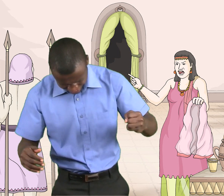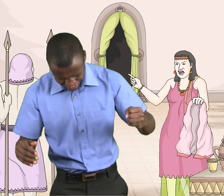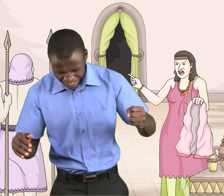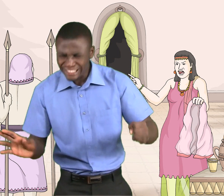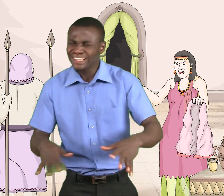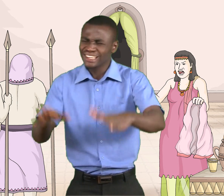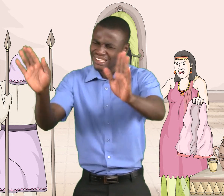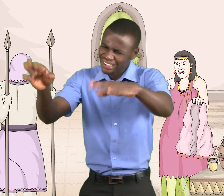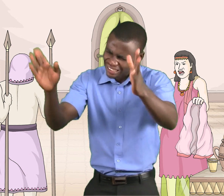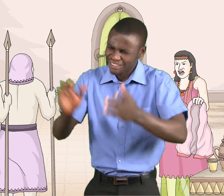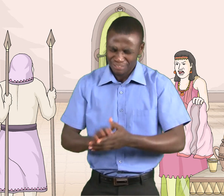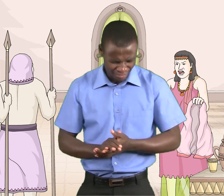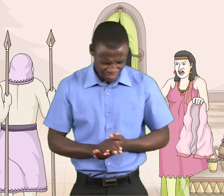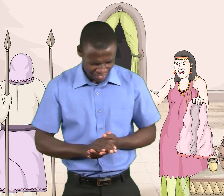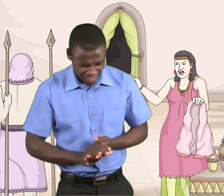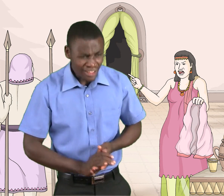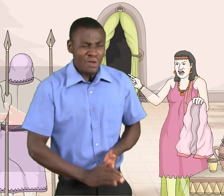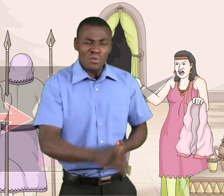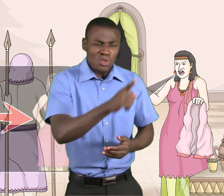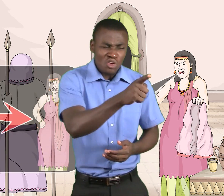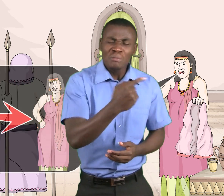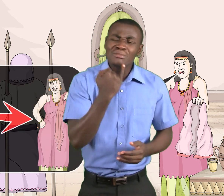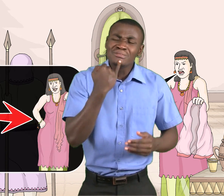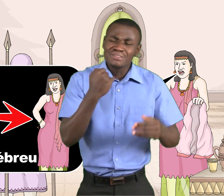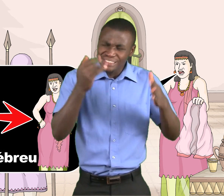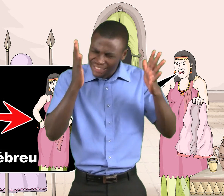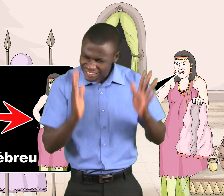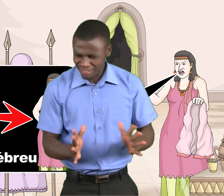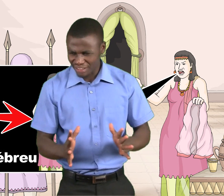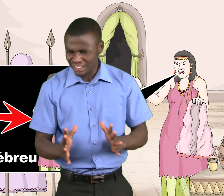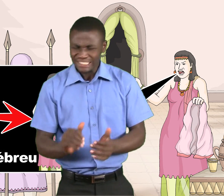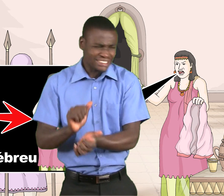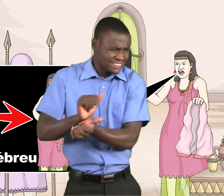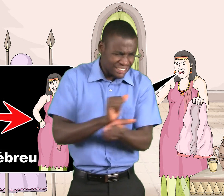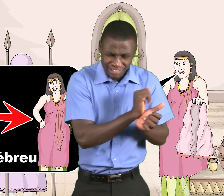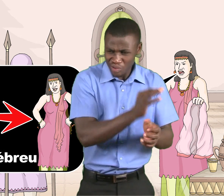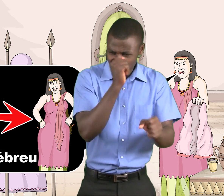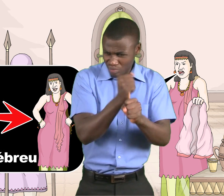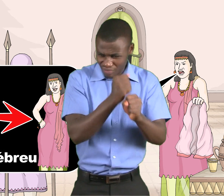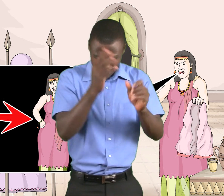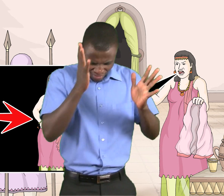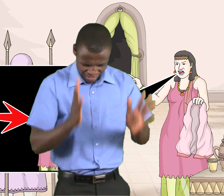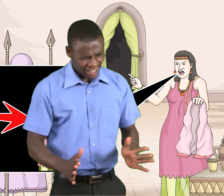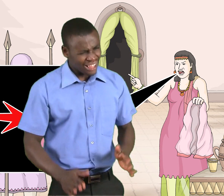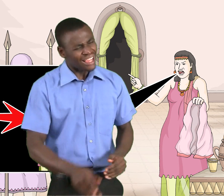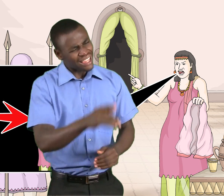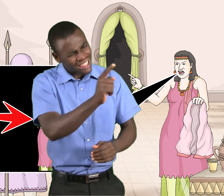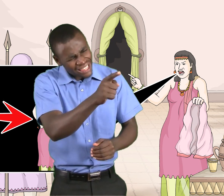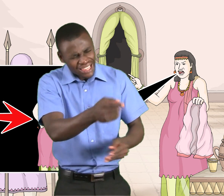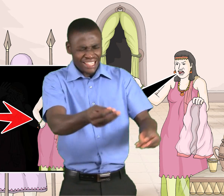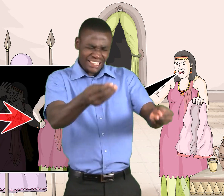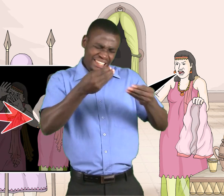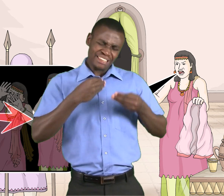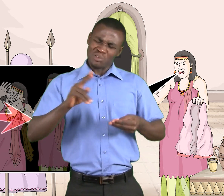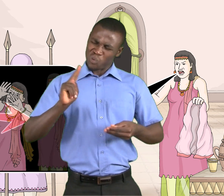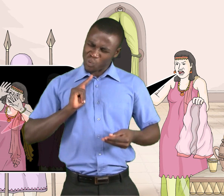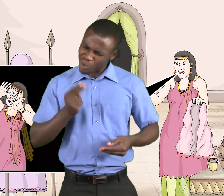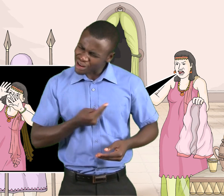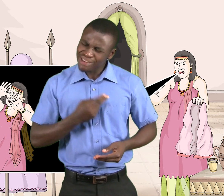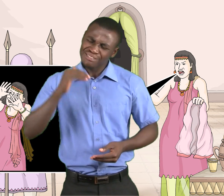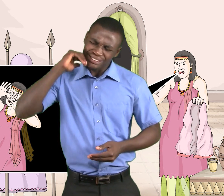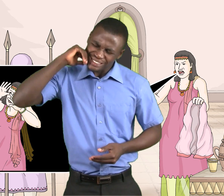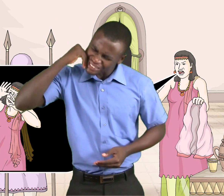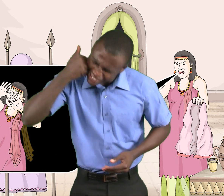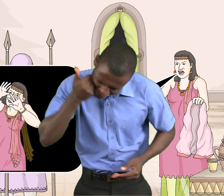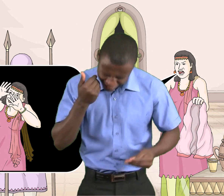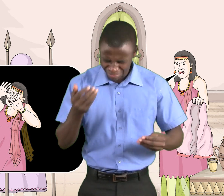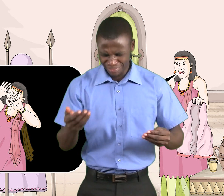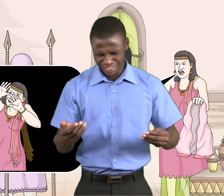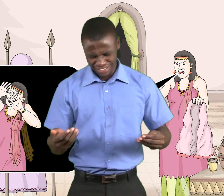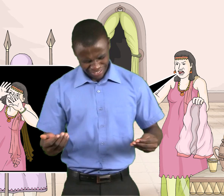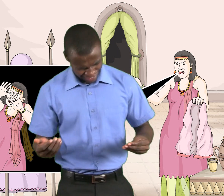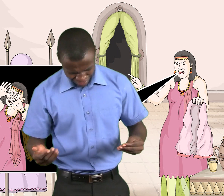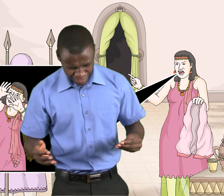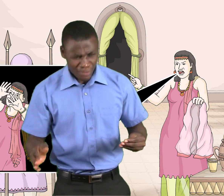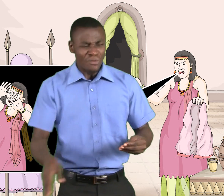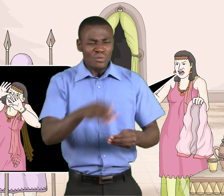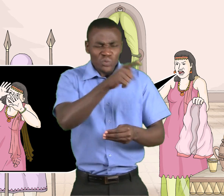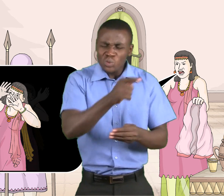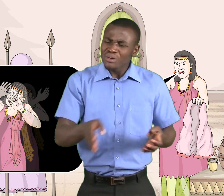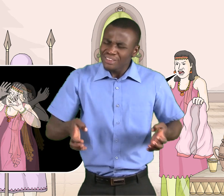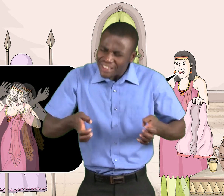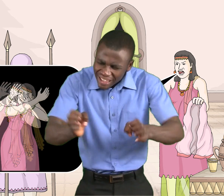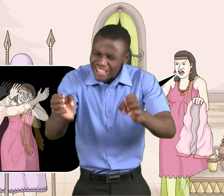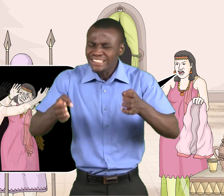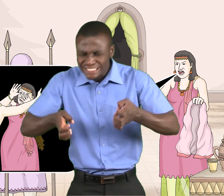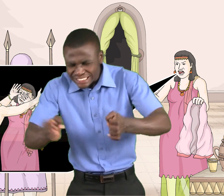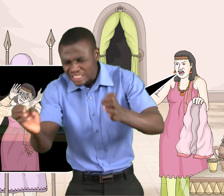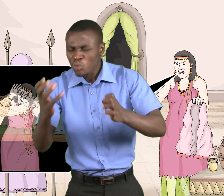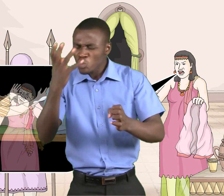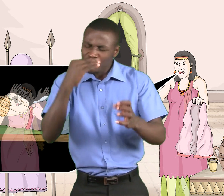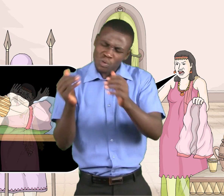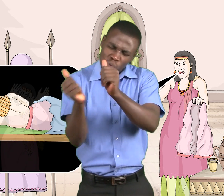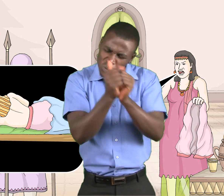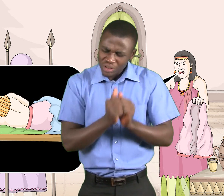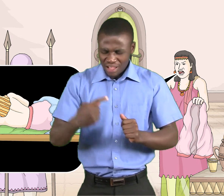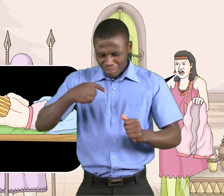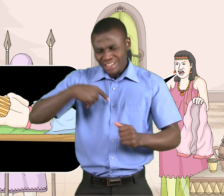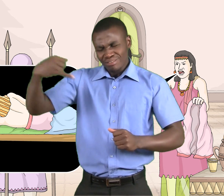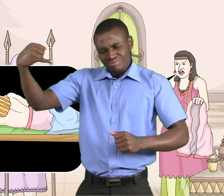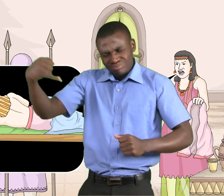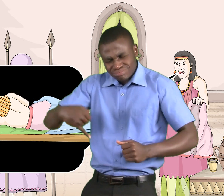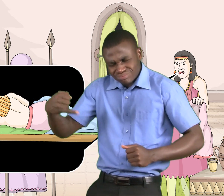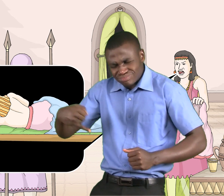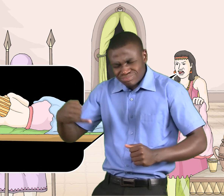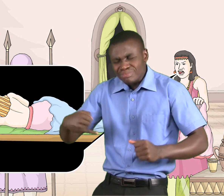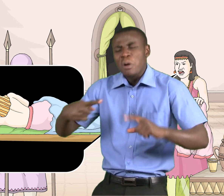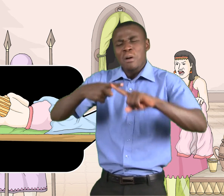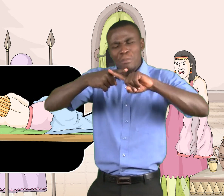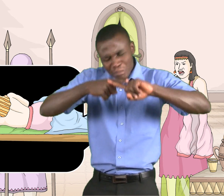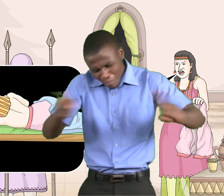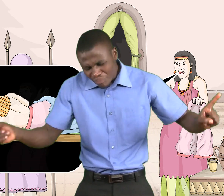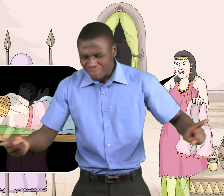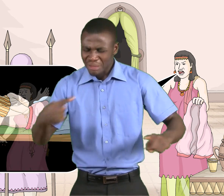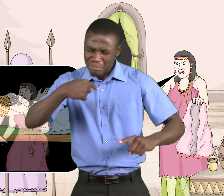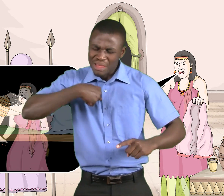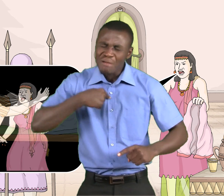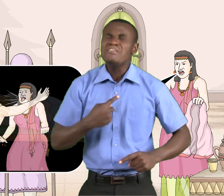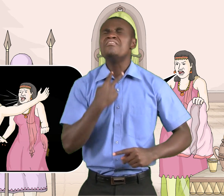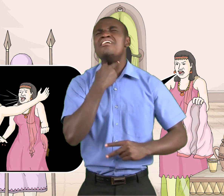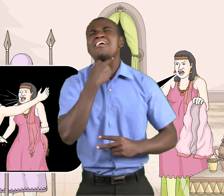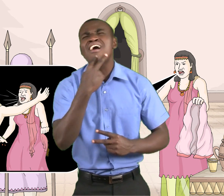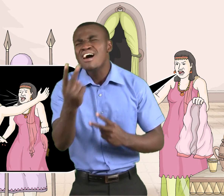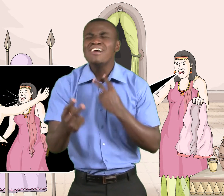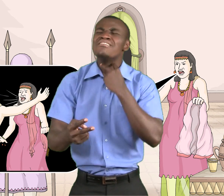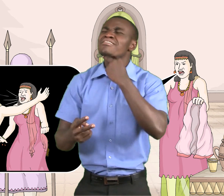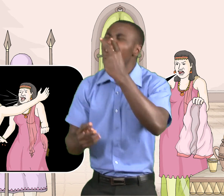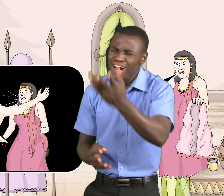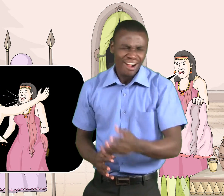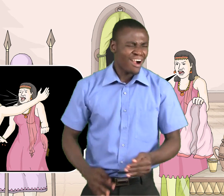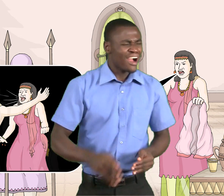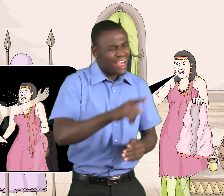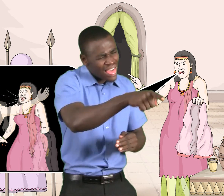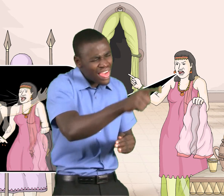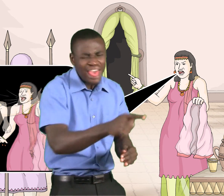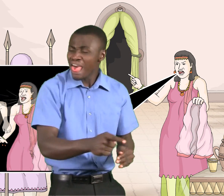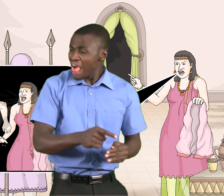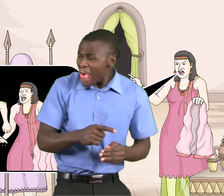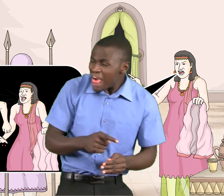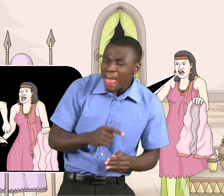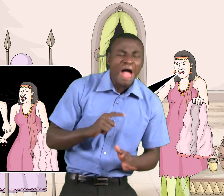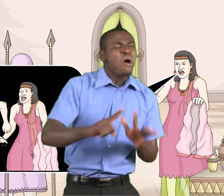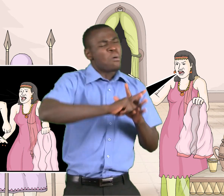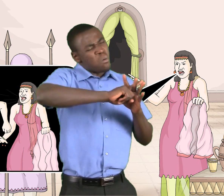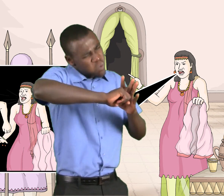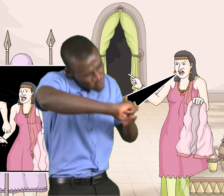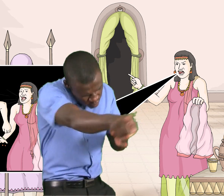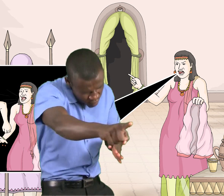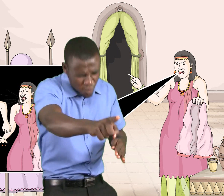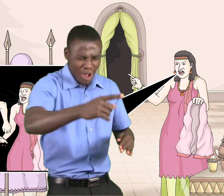“Look,” she said, “this Hebrew has been brought to us to make sport of us. He came to me so he could sleep with me, but I screamed as loud as I could.